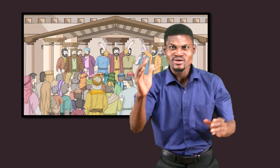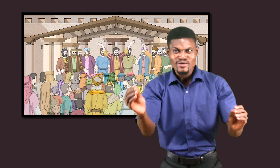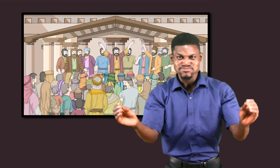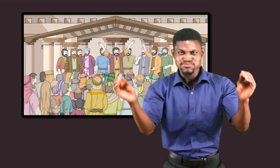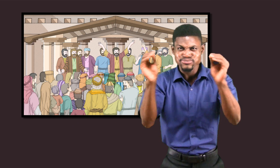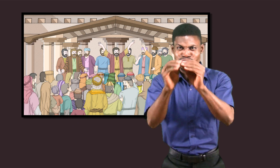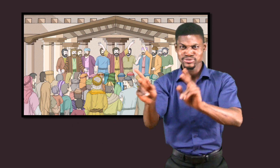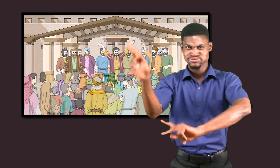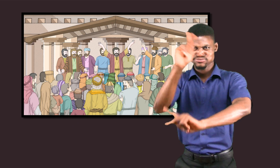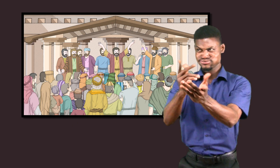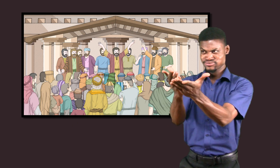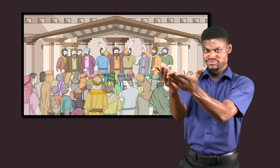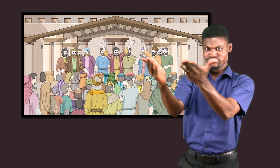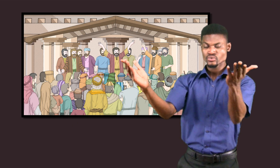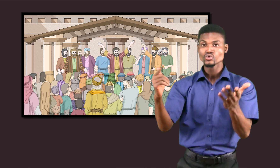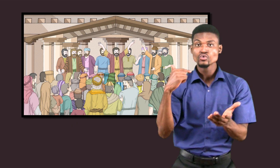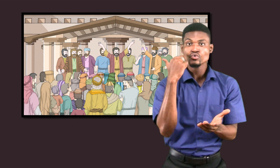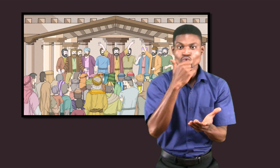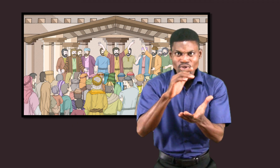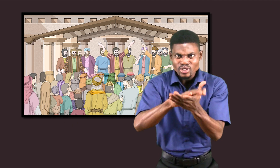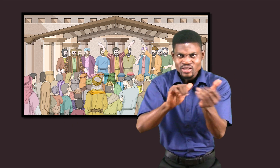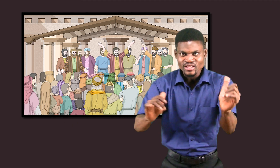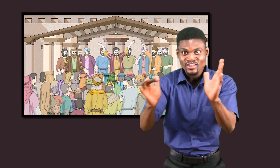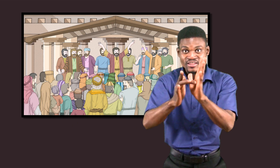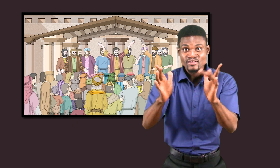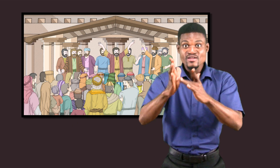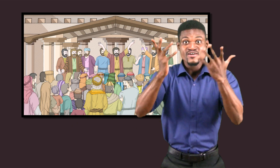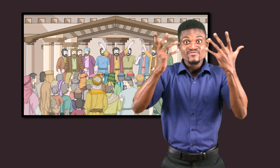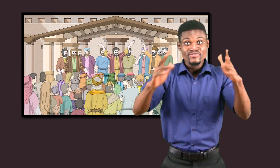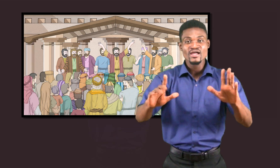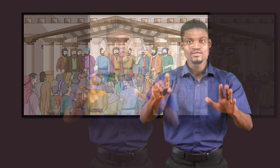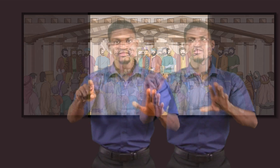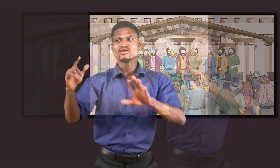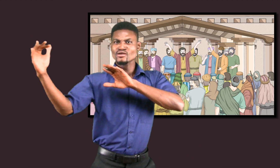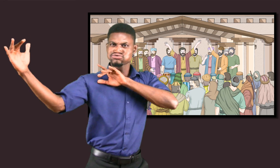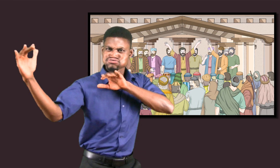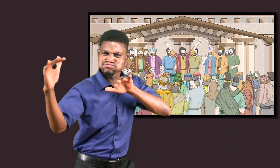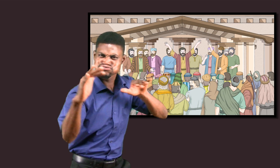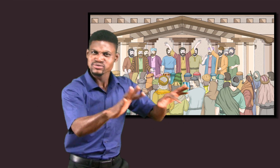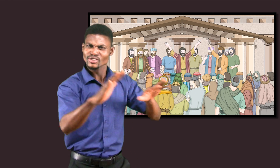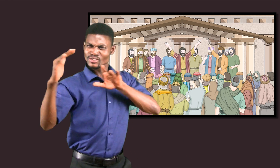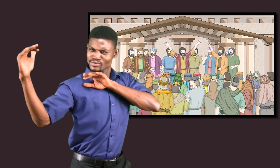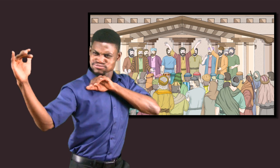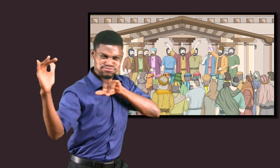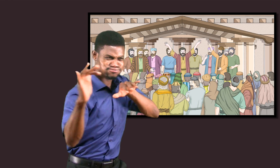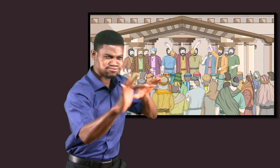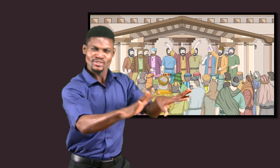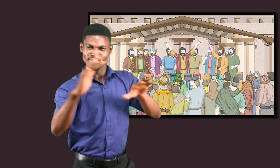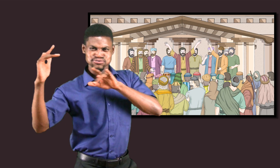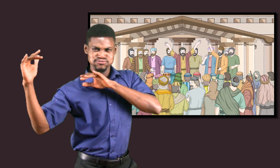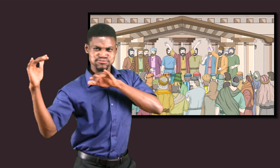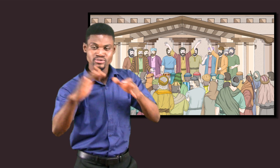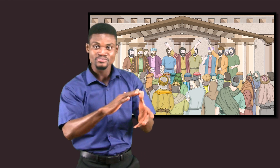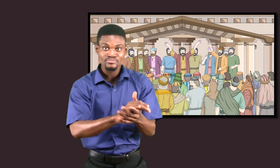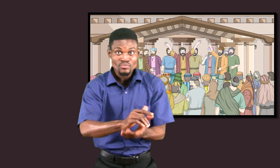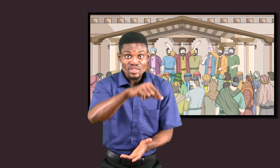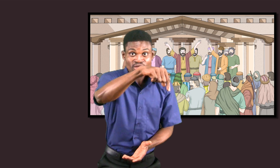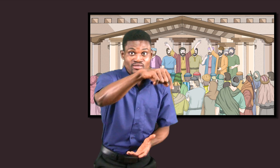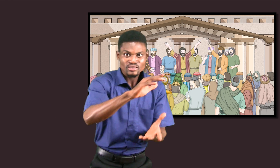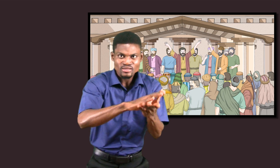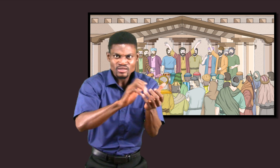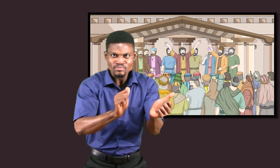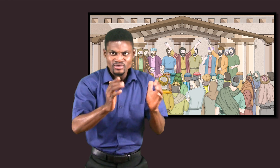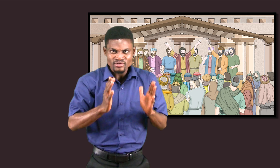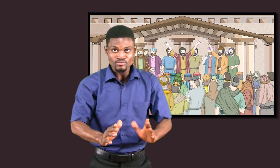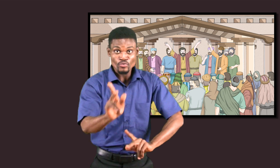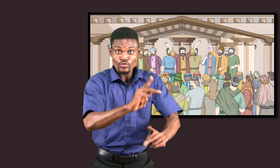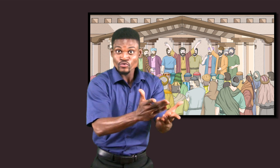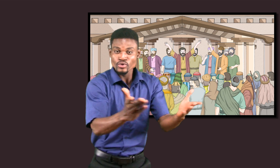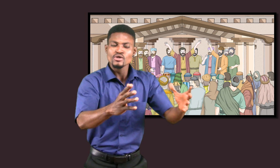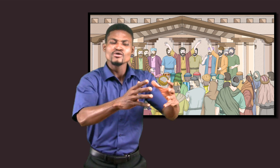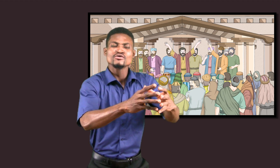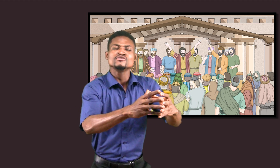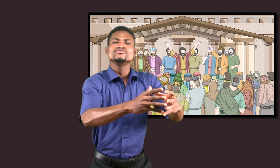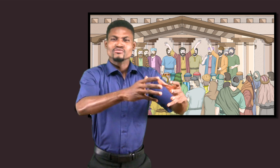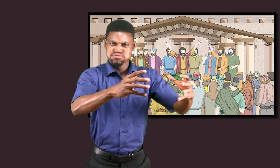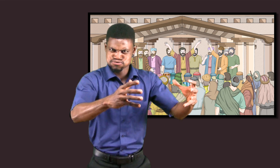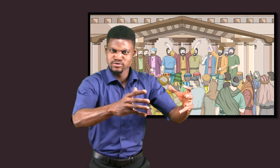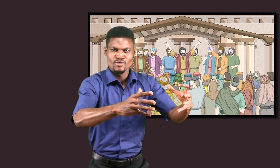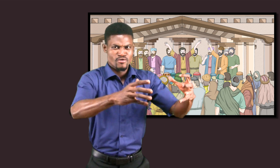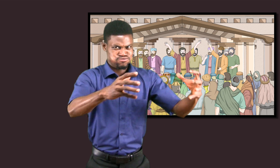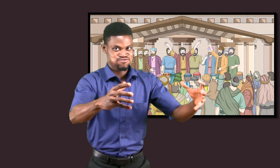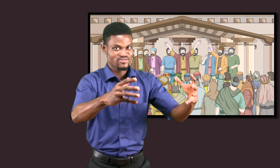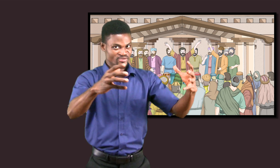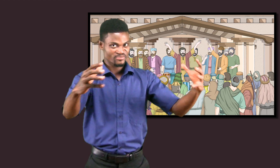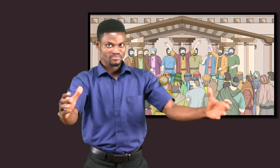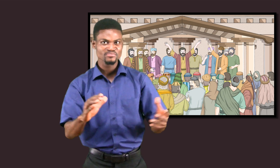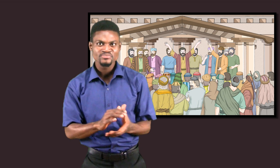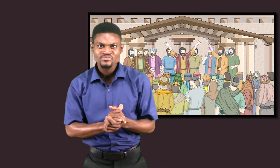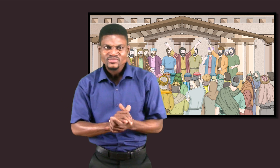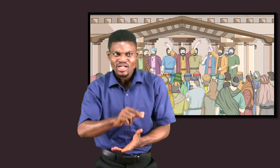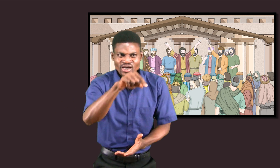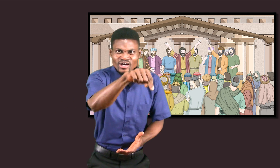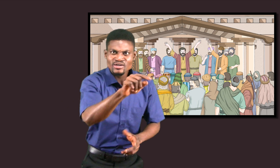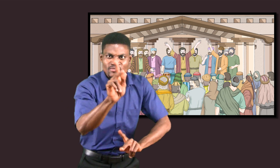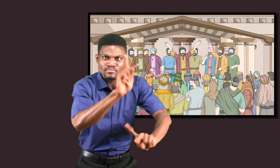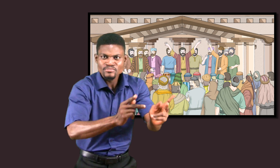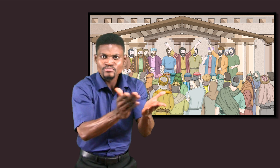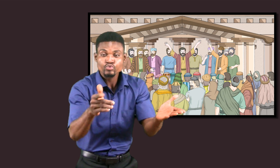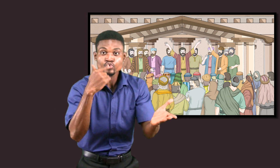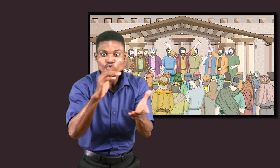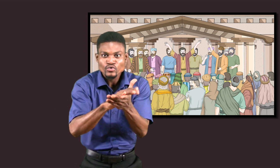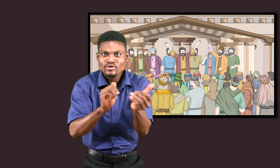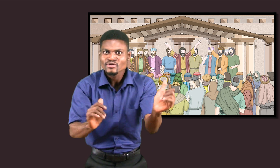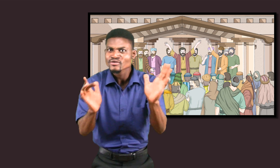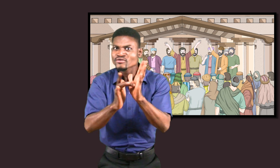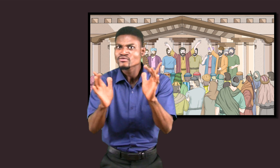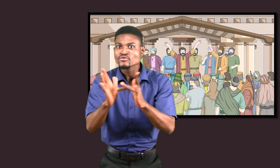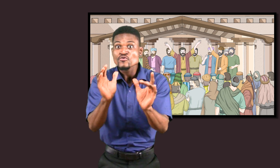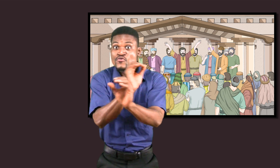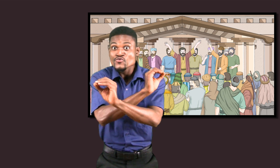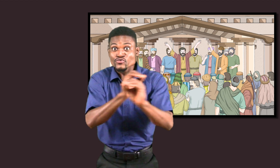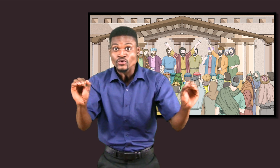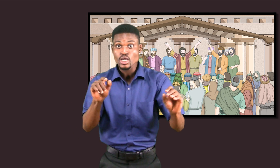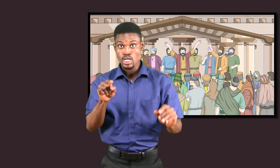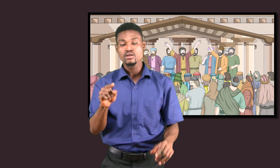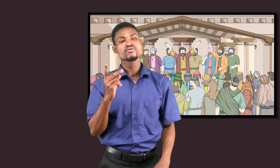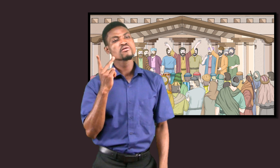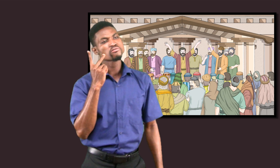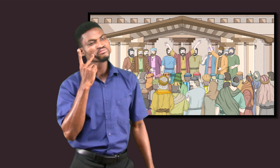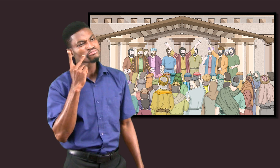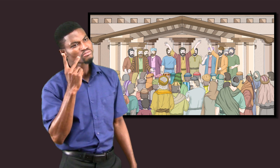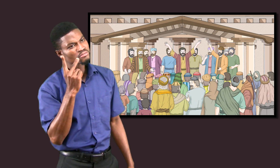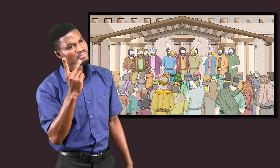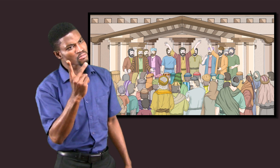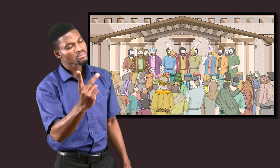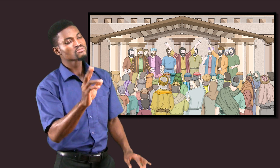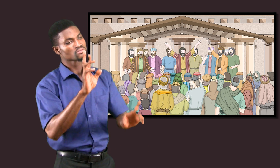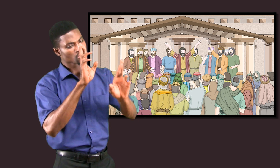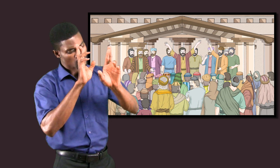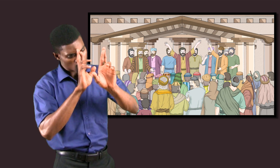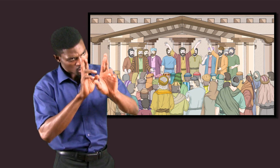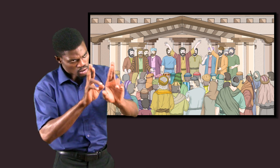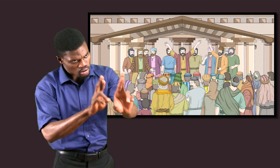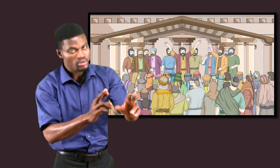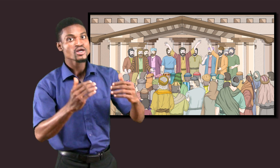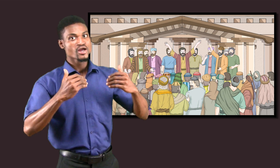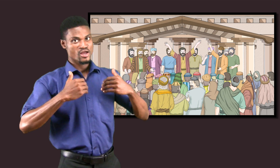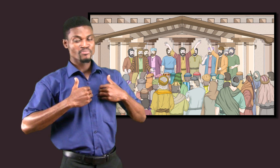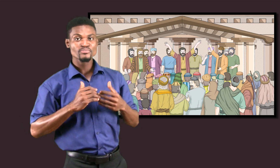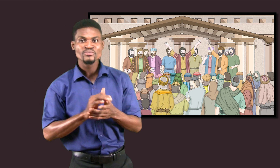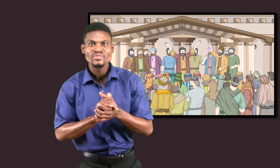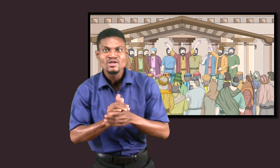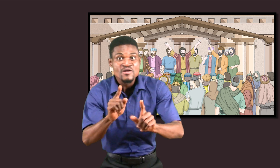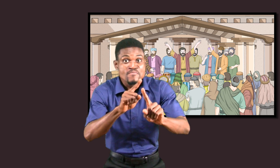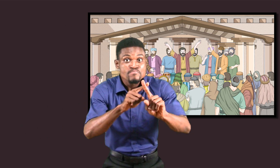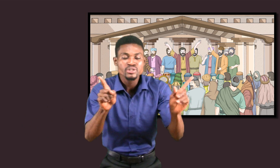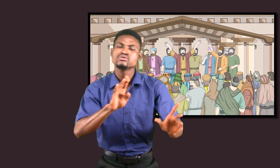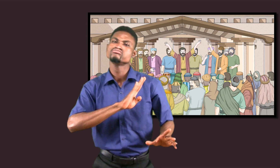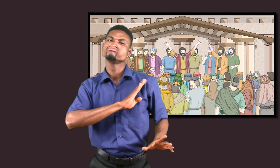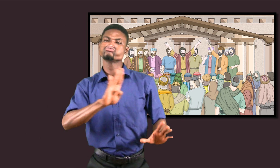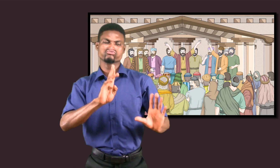Although the people regarded them highly, no one else dared to join them.